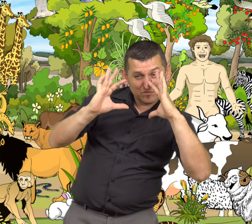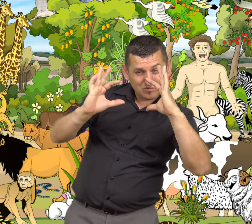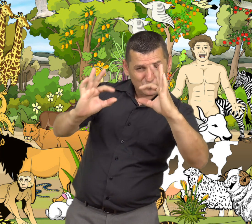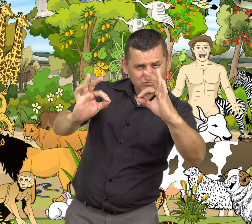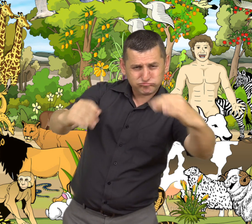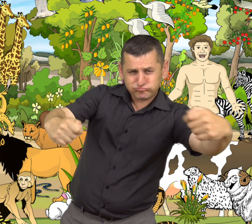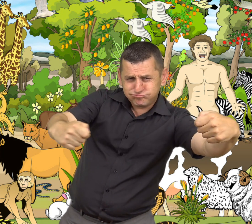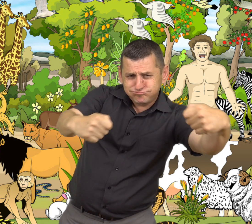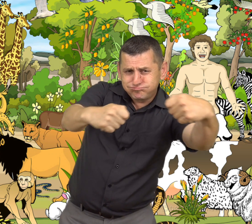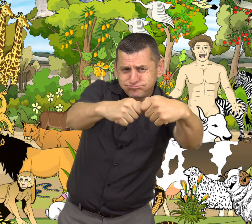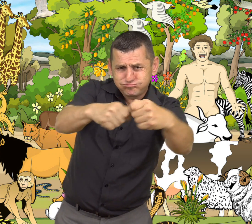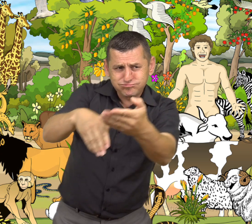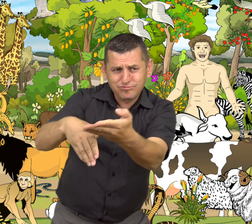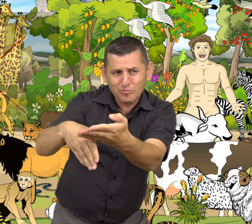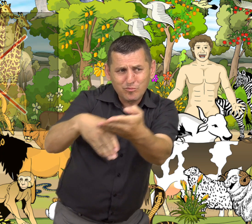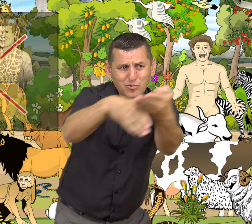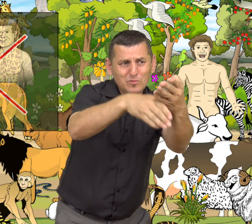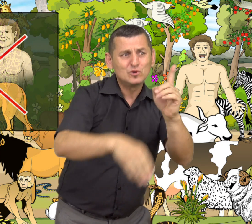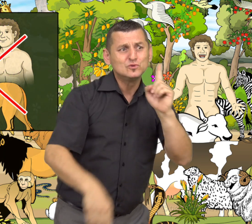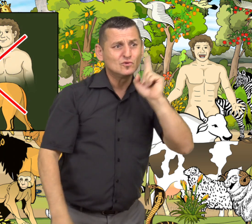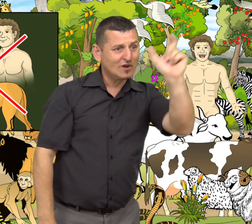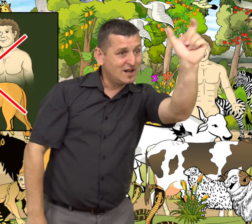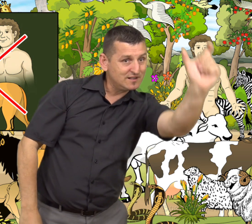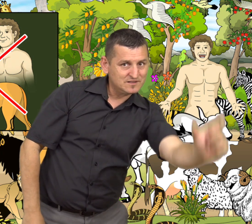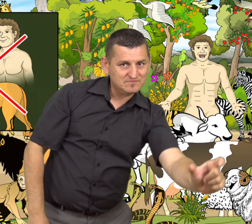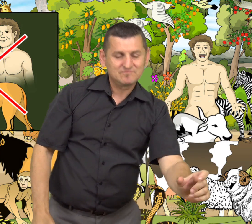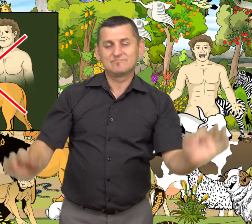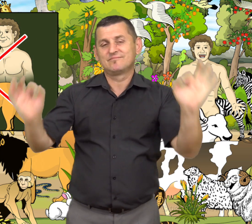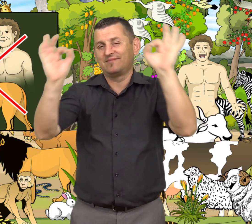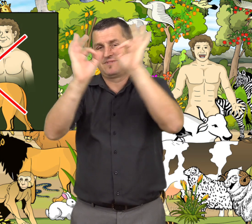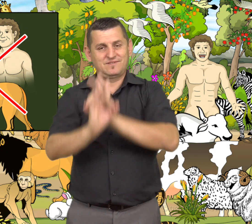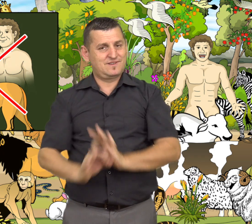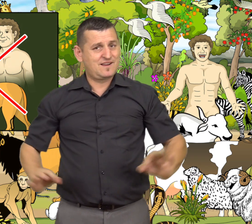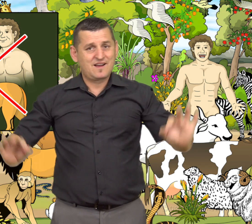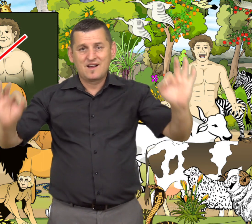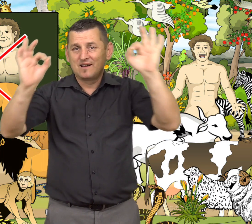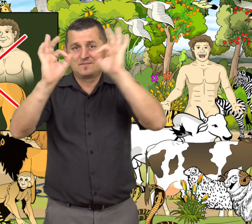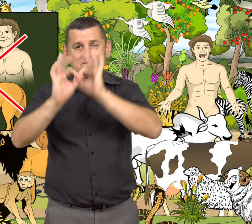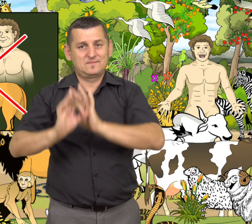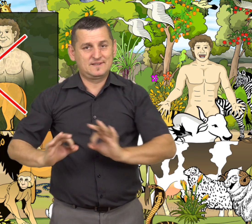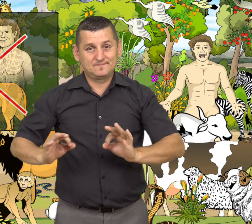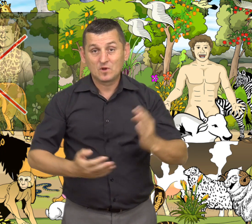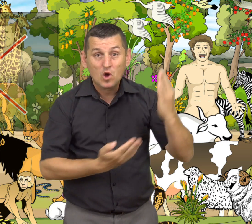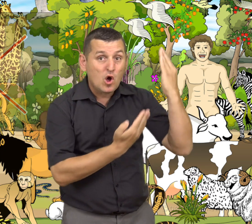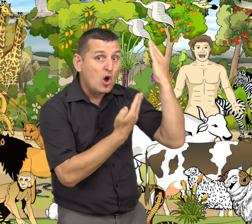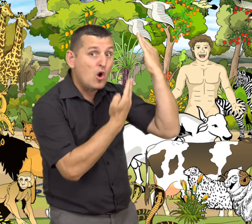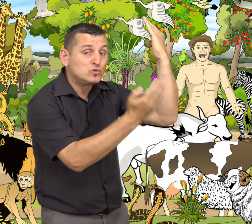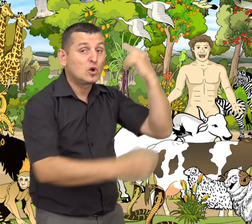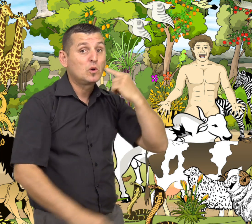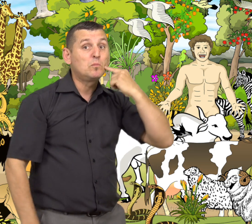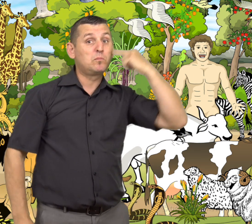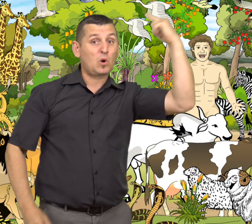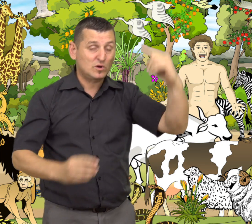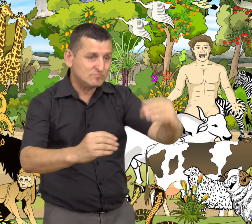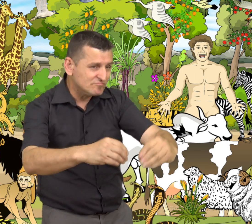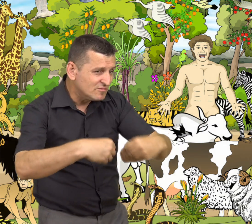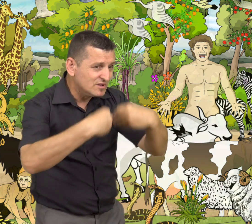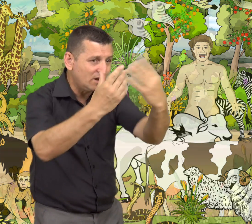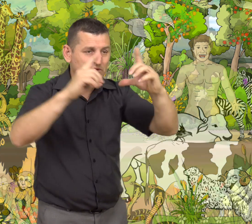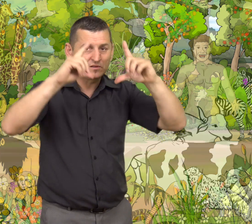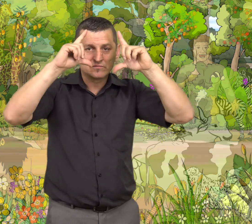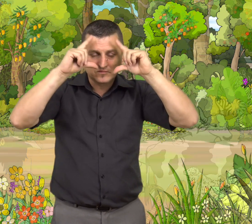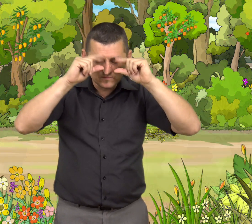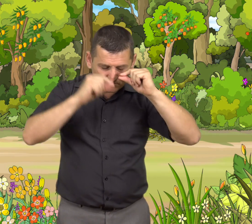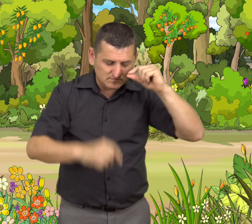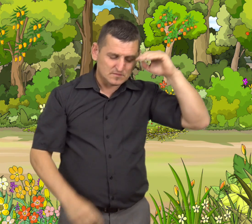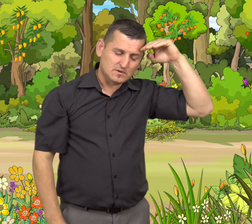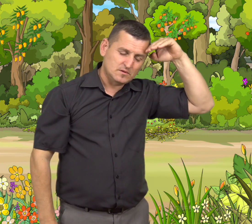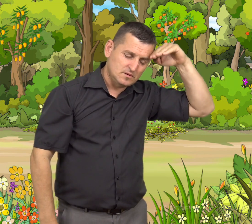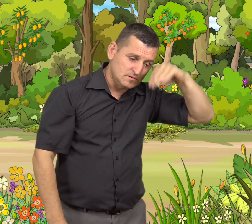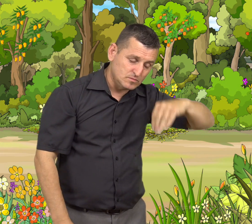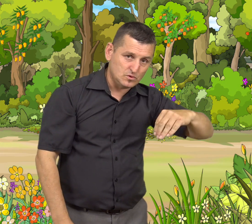But for Adam no suitable helper was found.